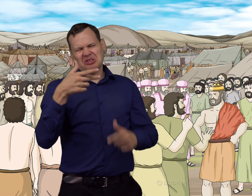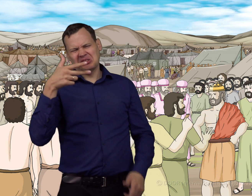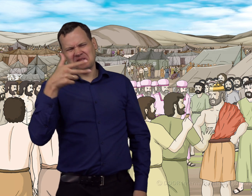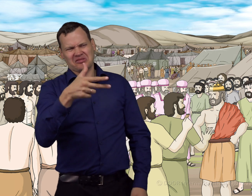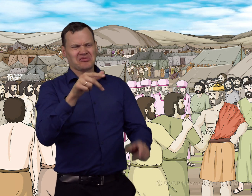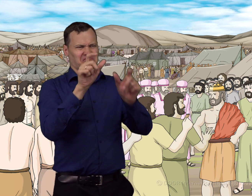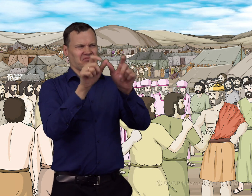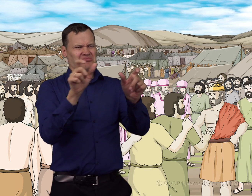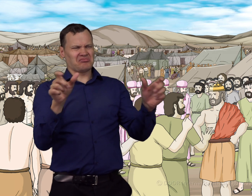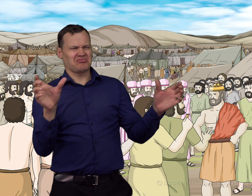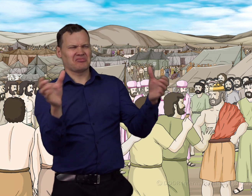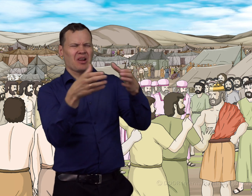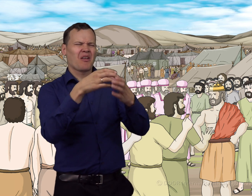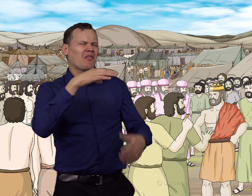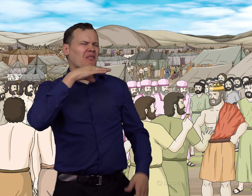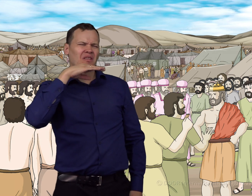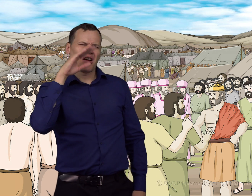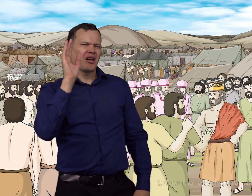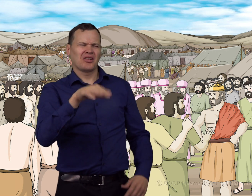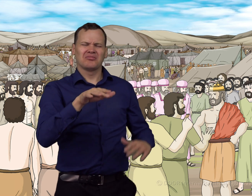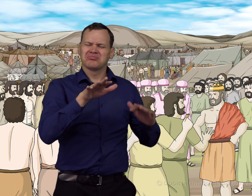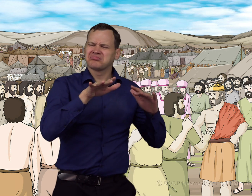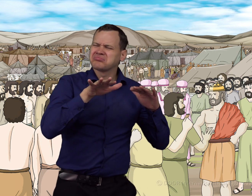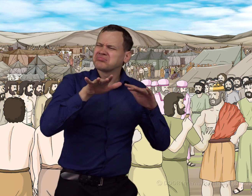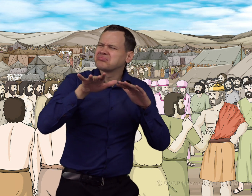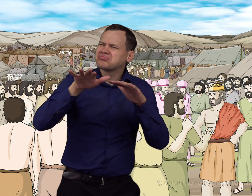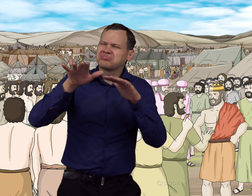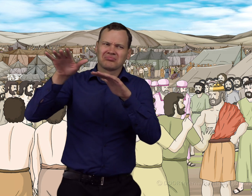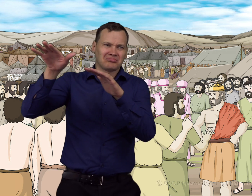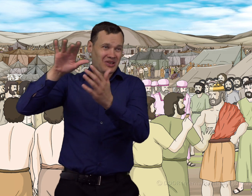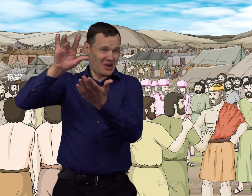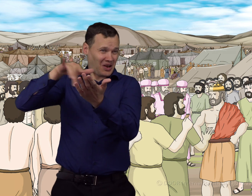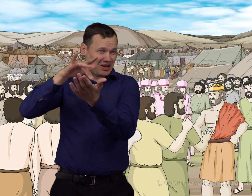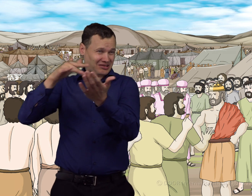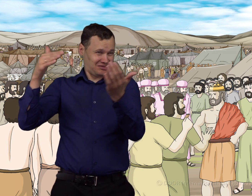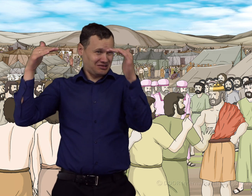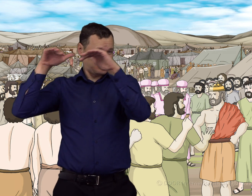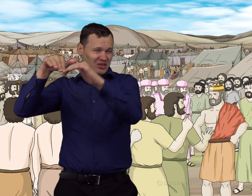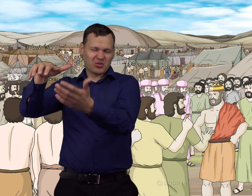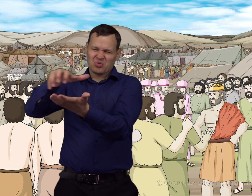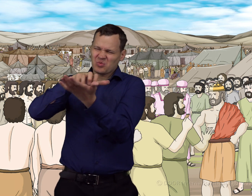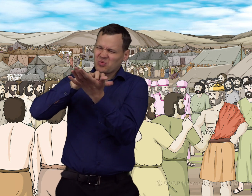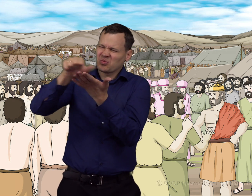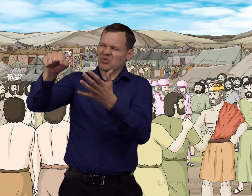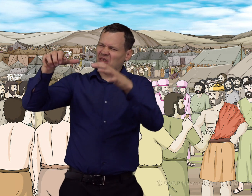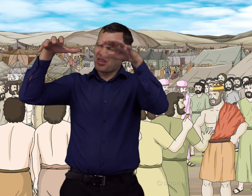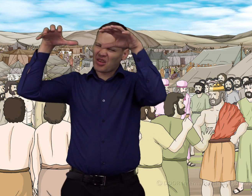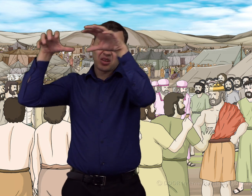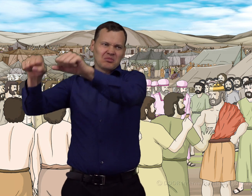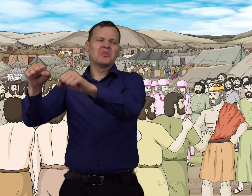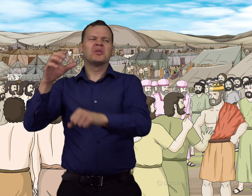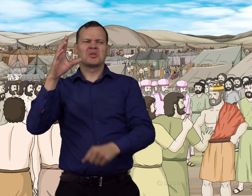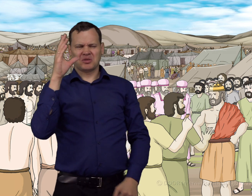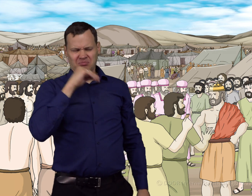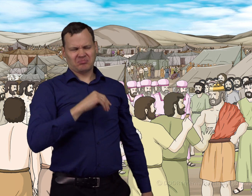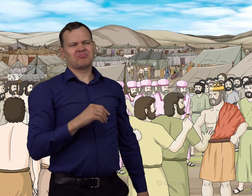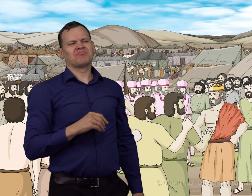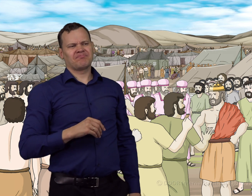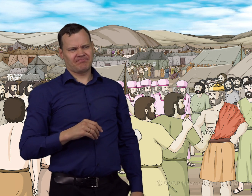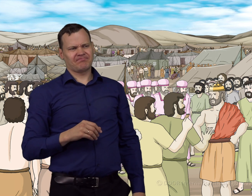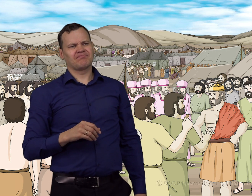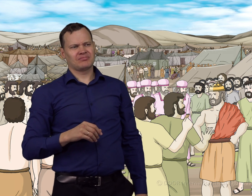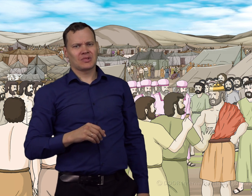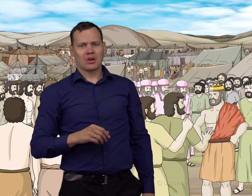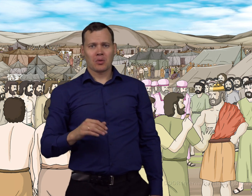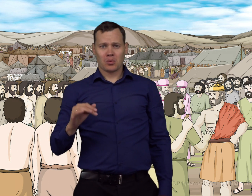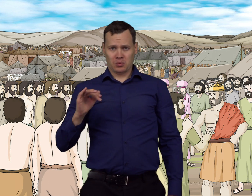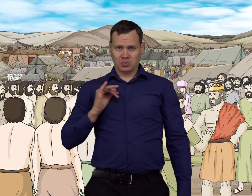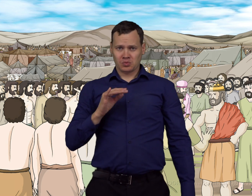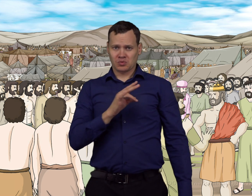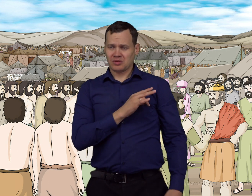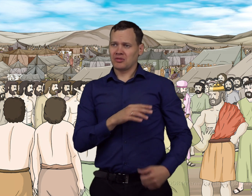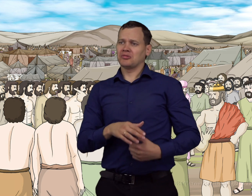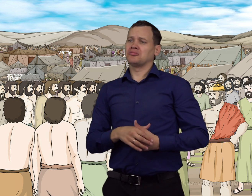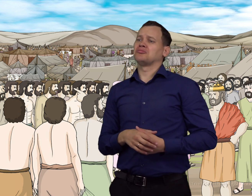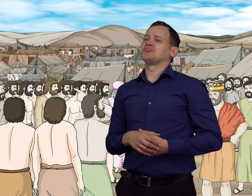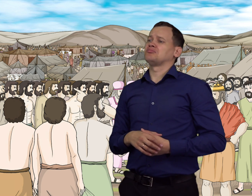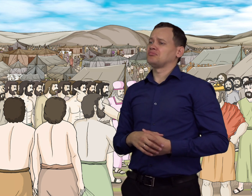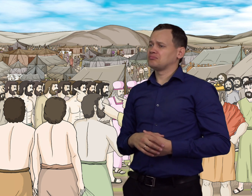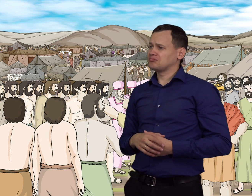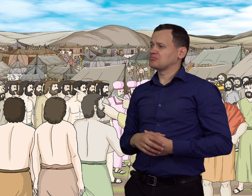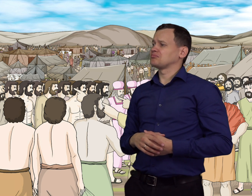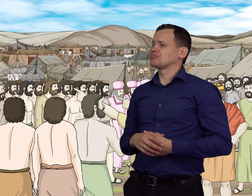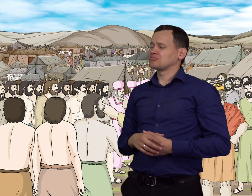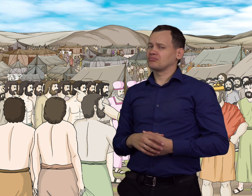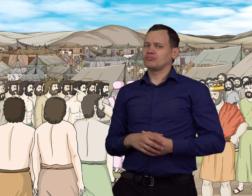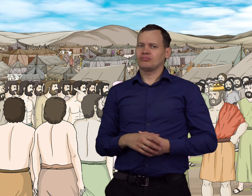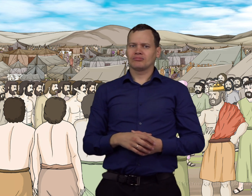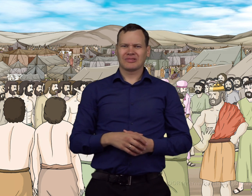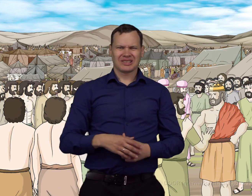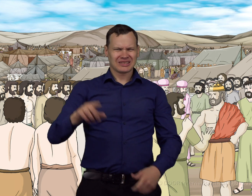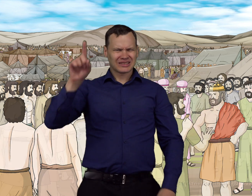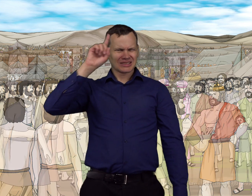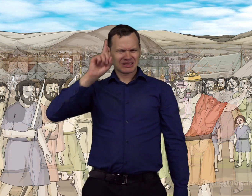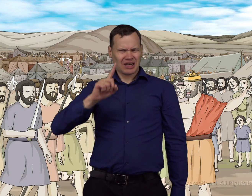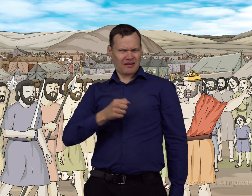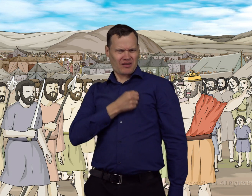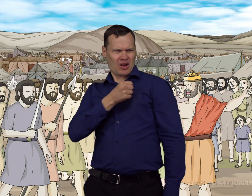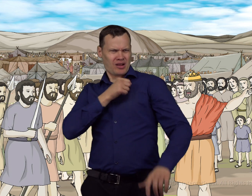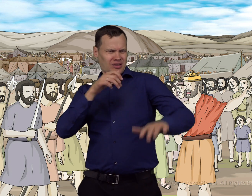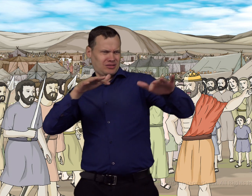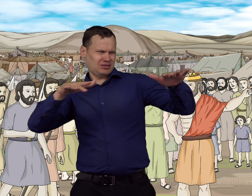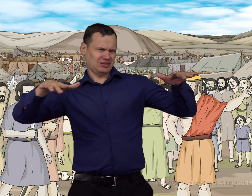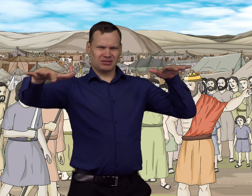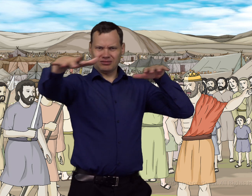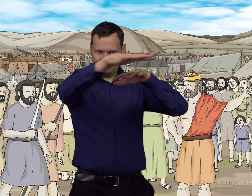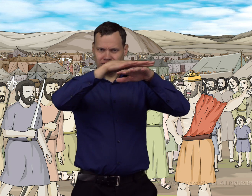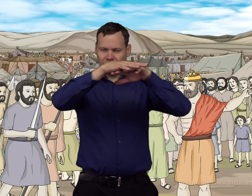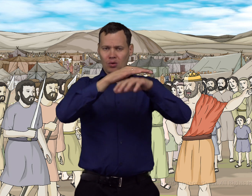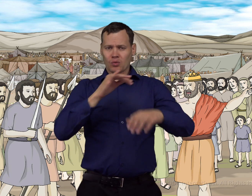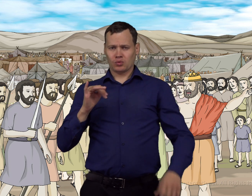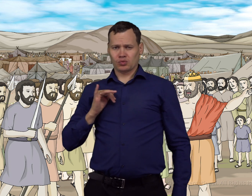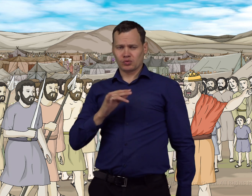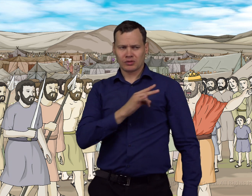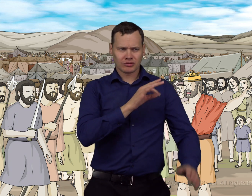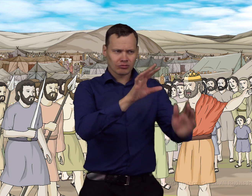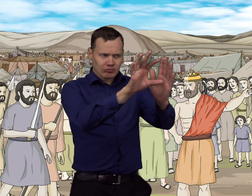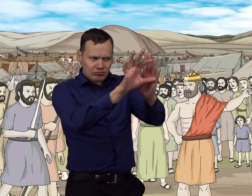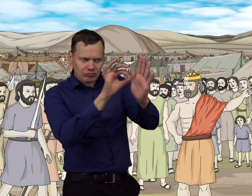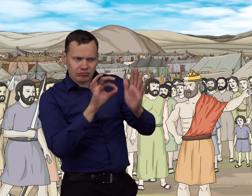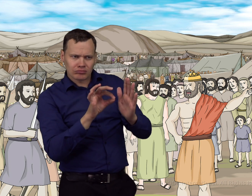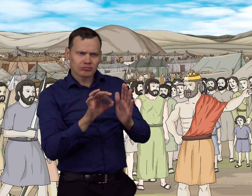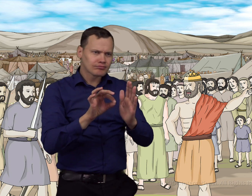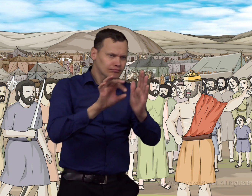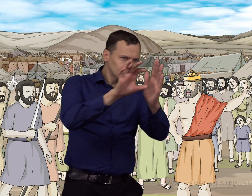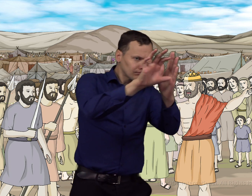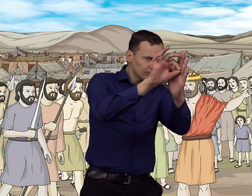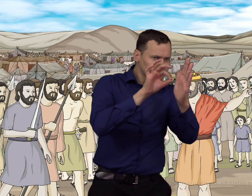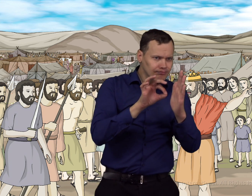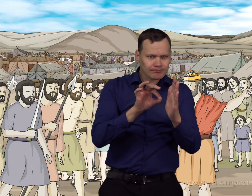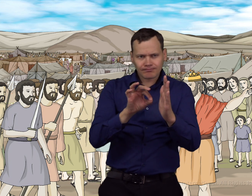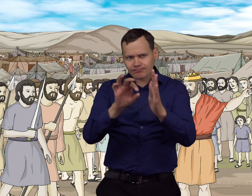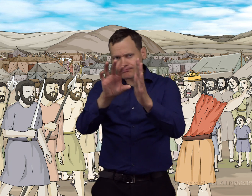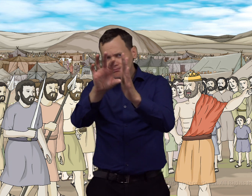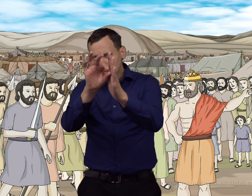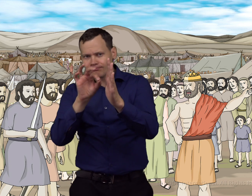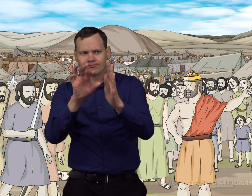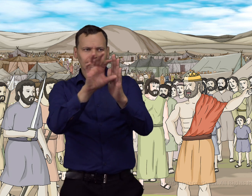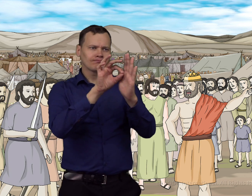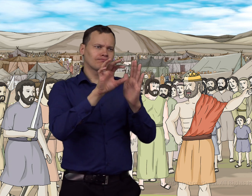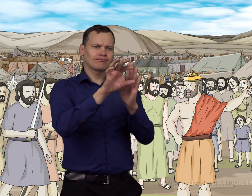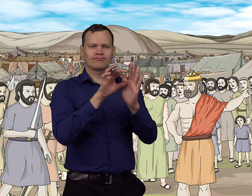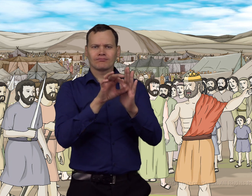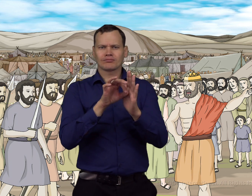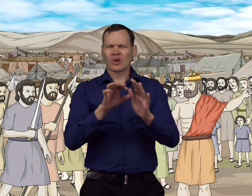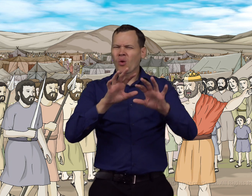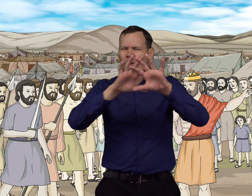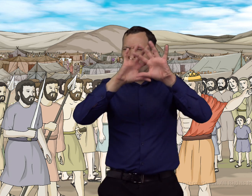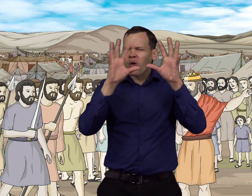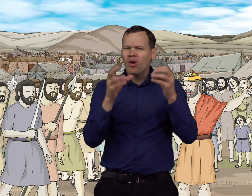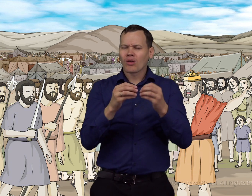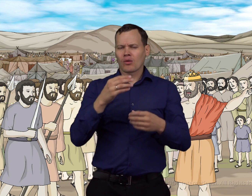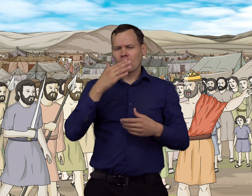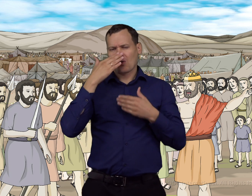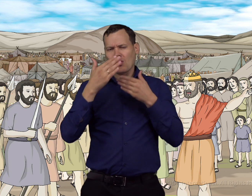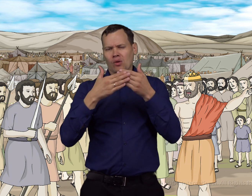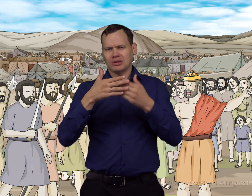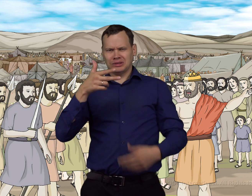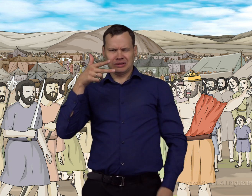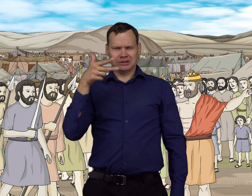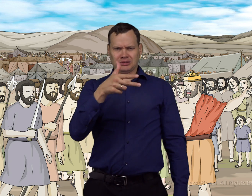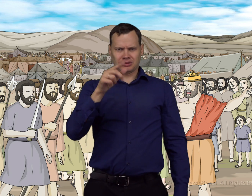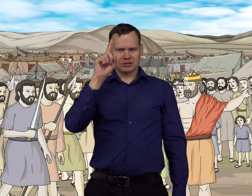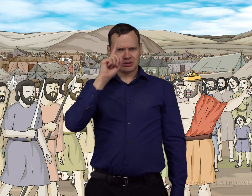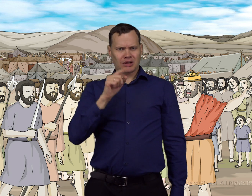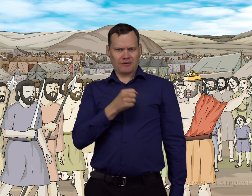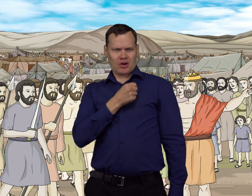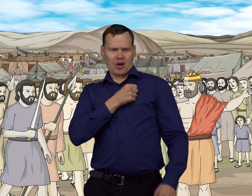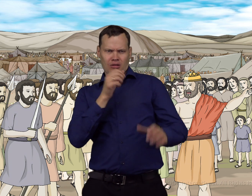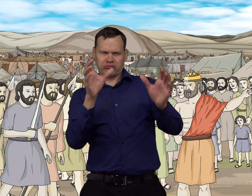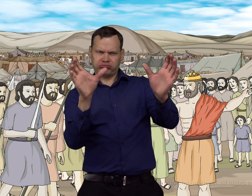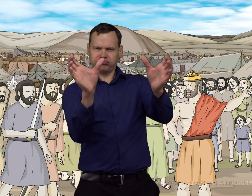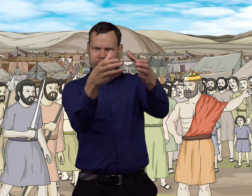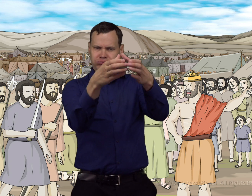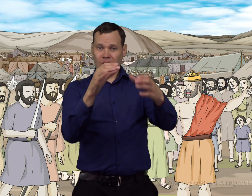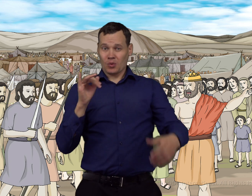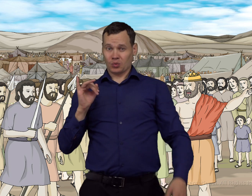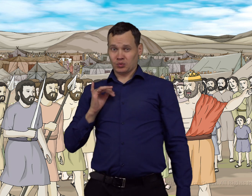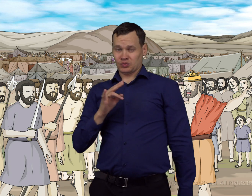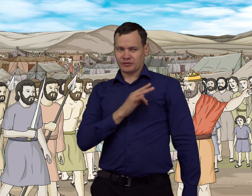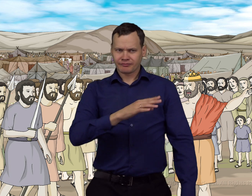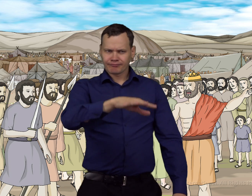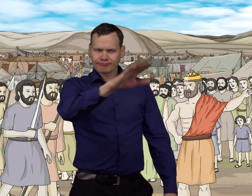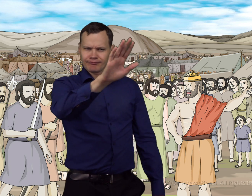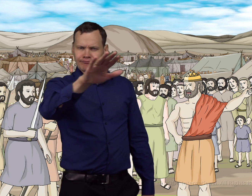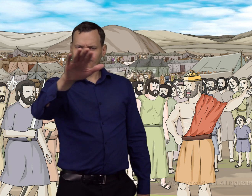two or three thousand men are enough to go up and attack Ai.